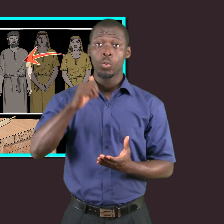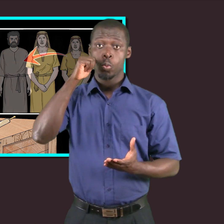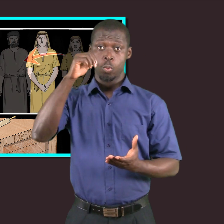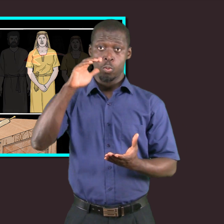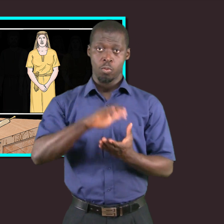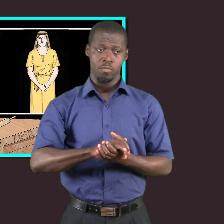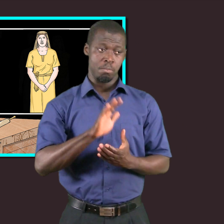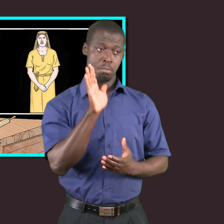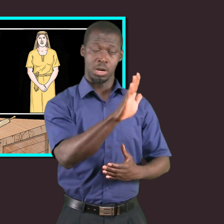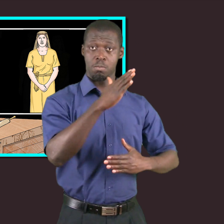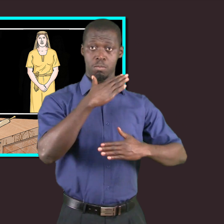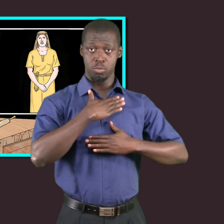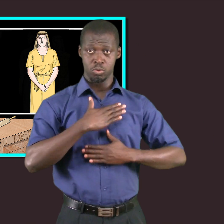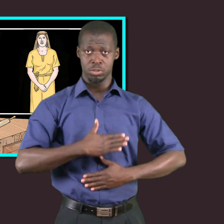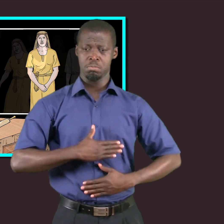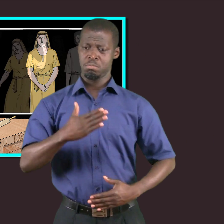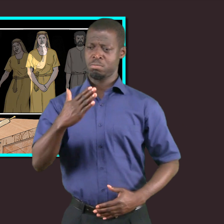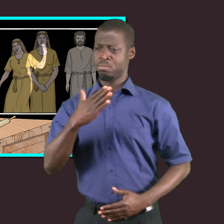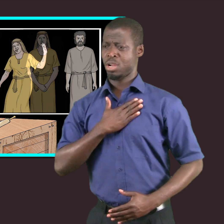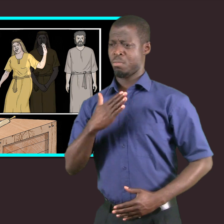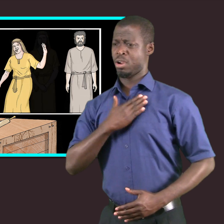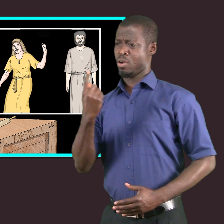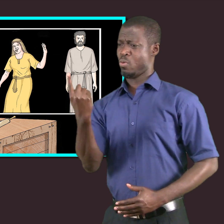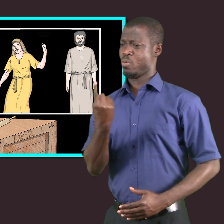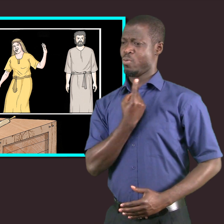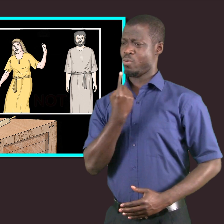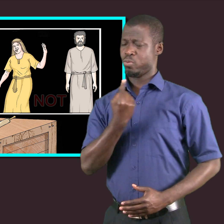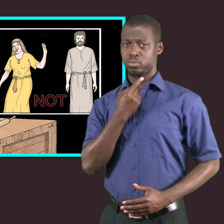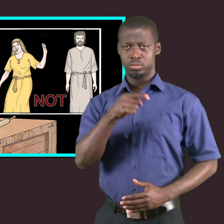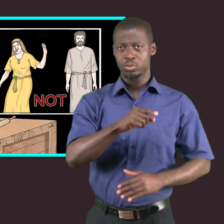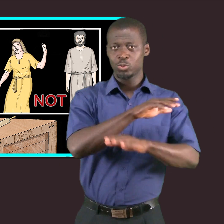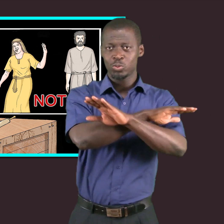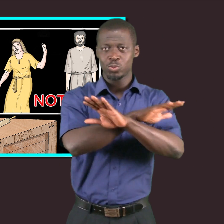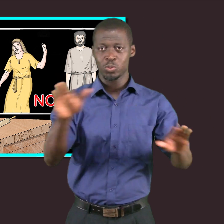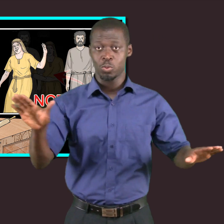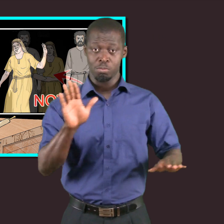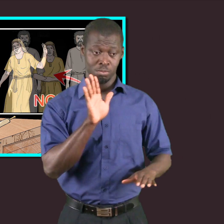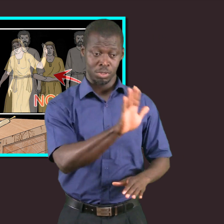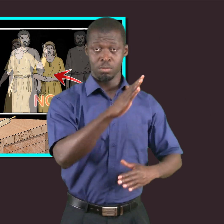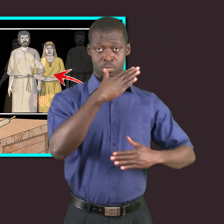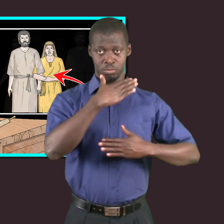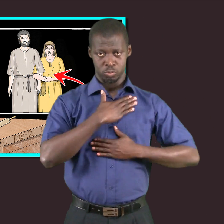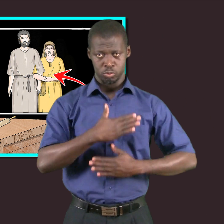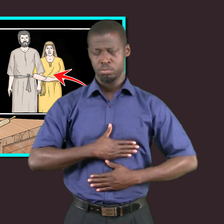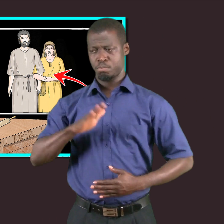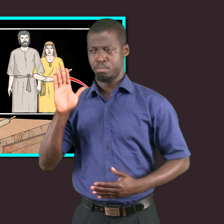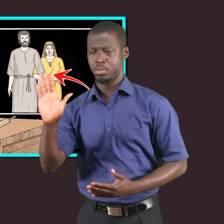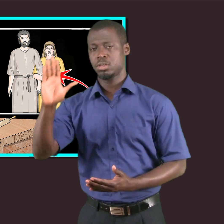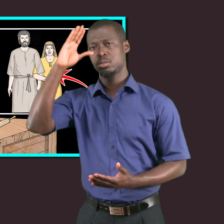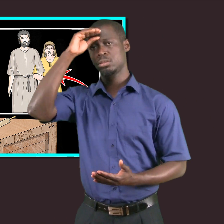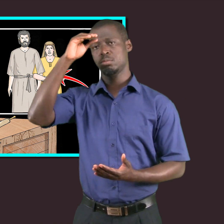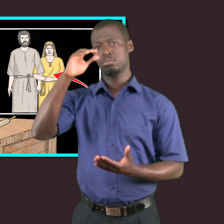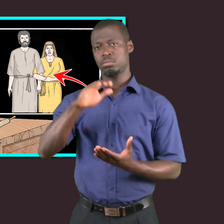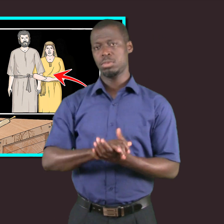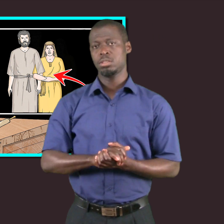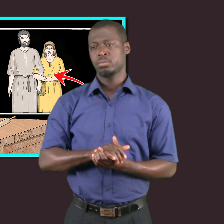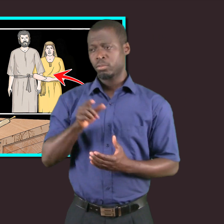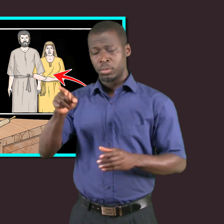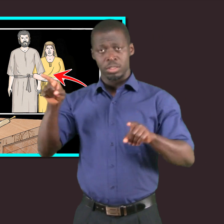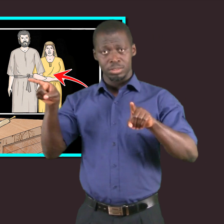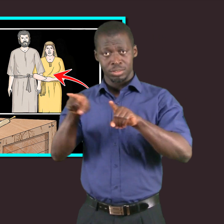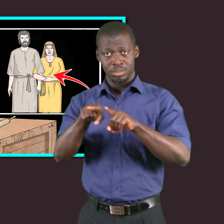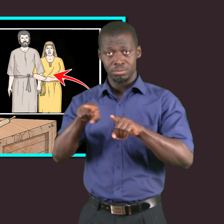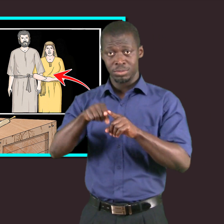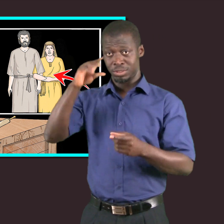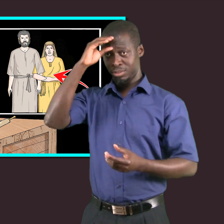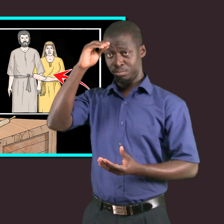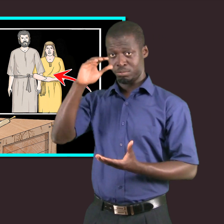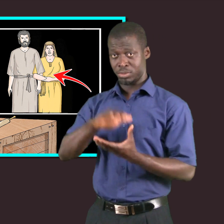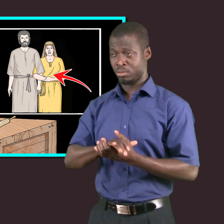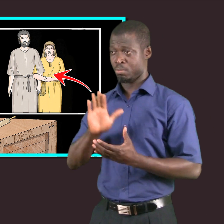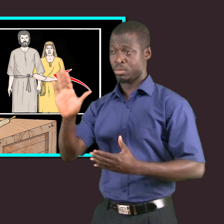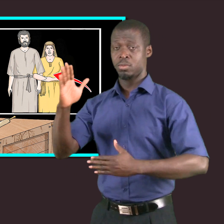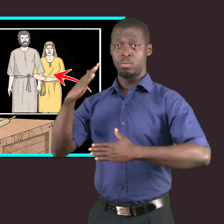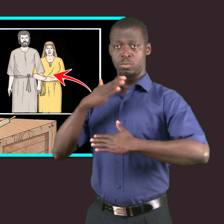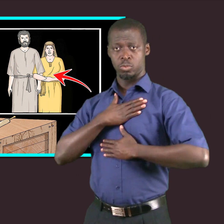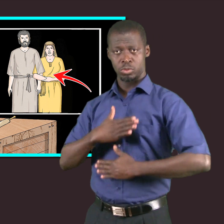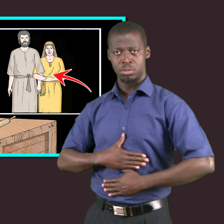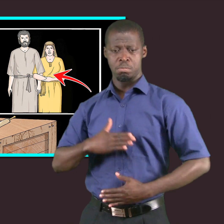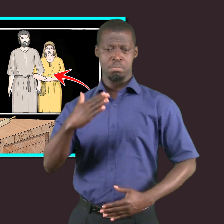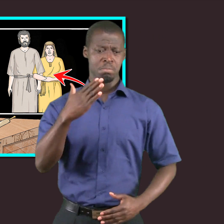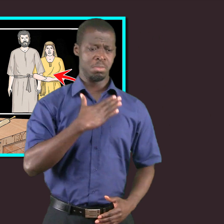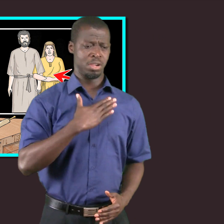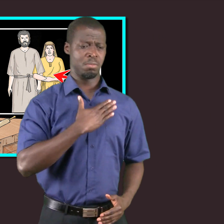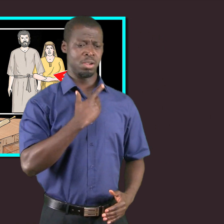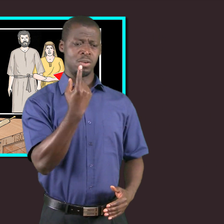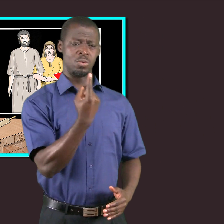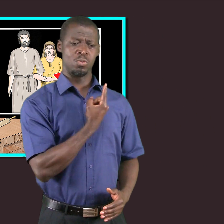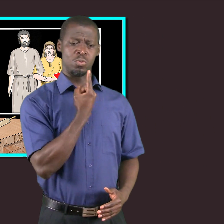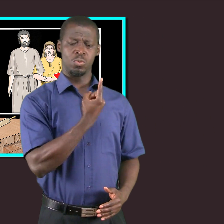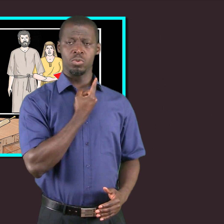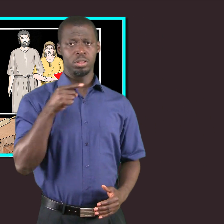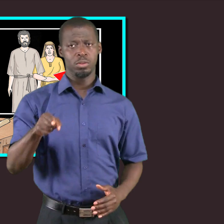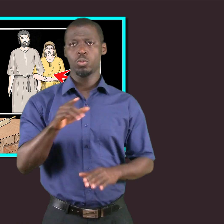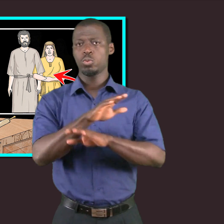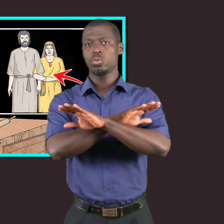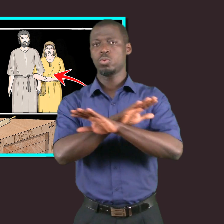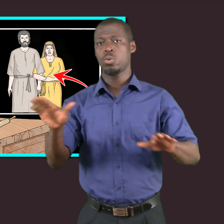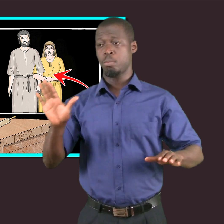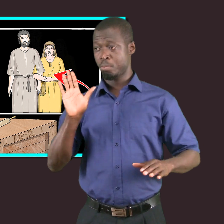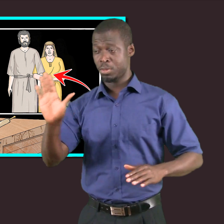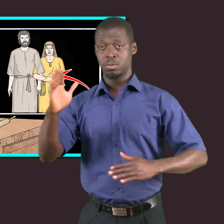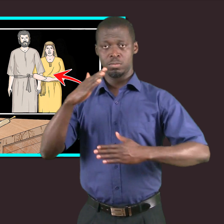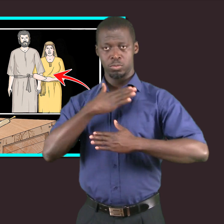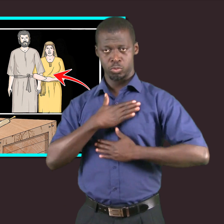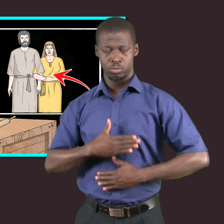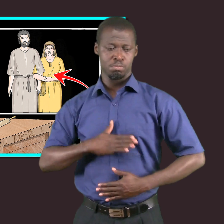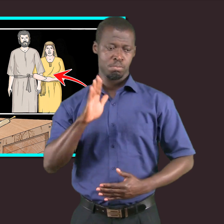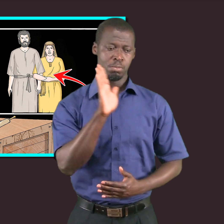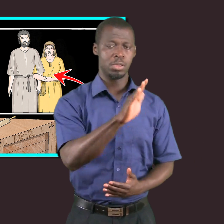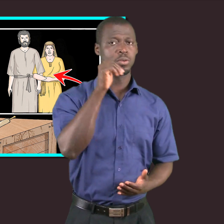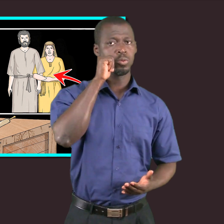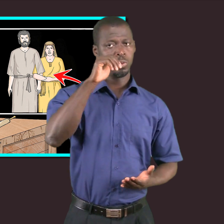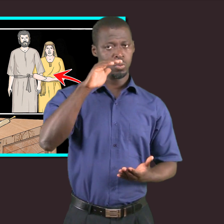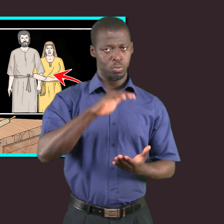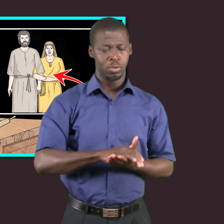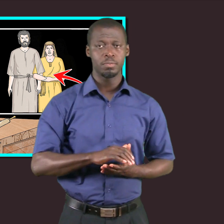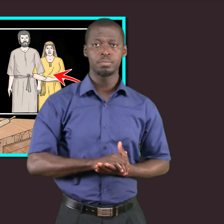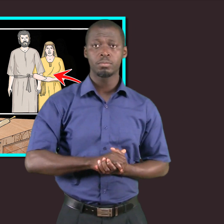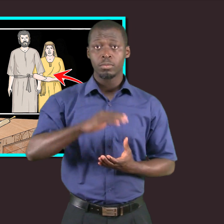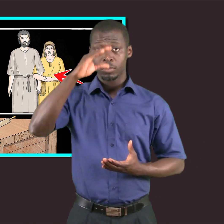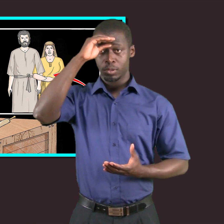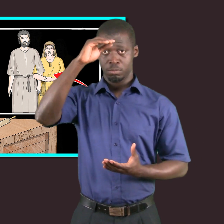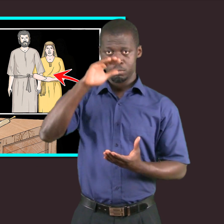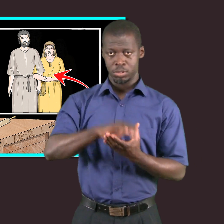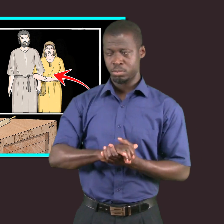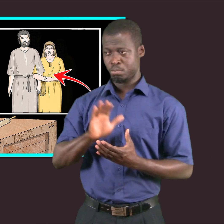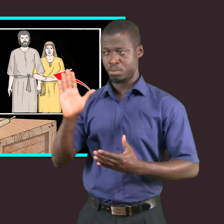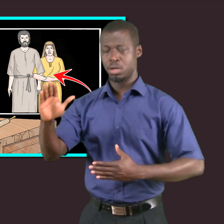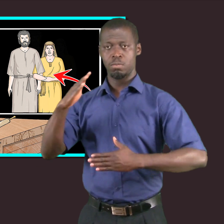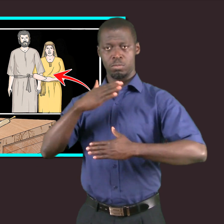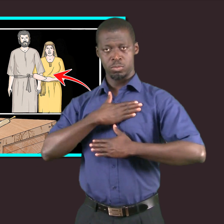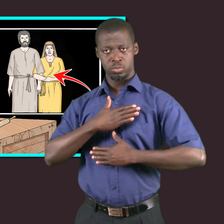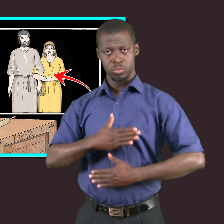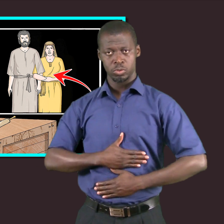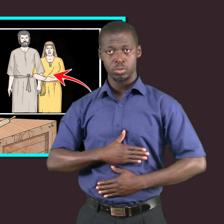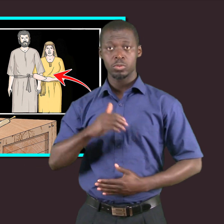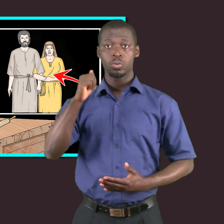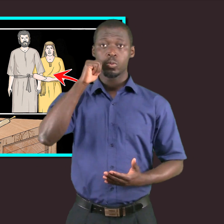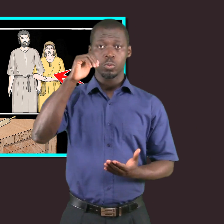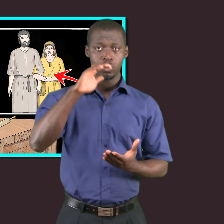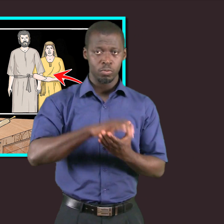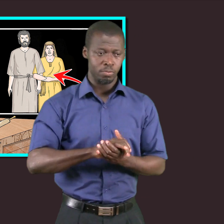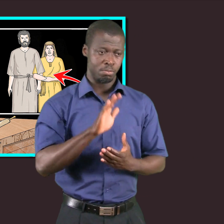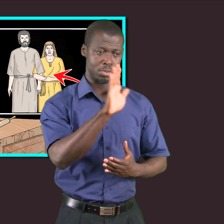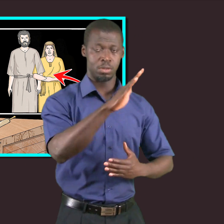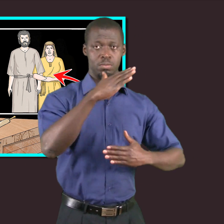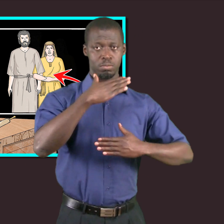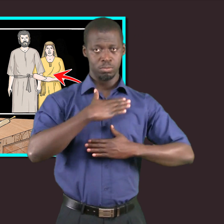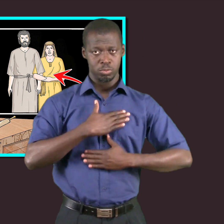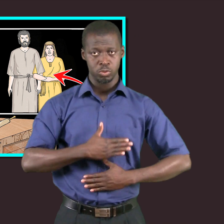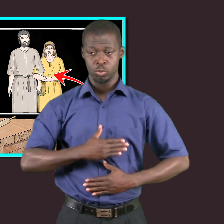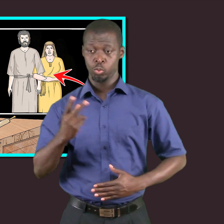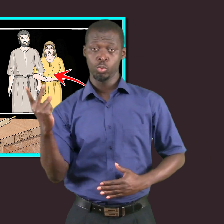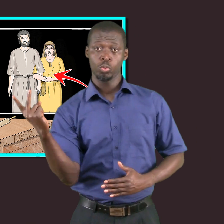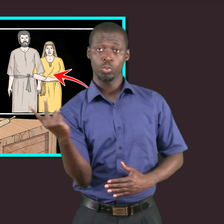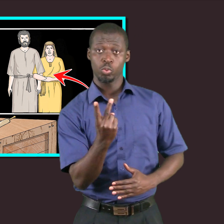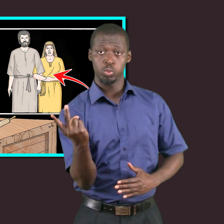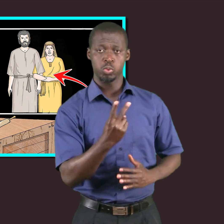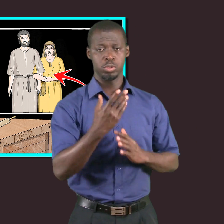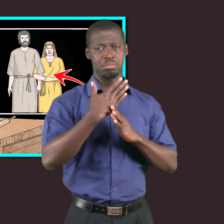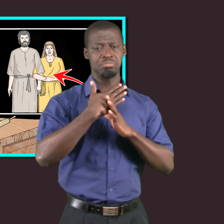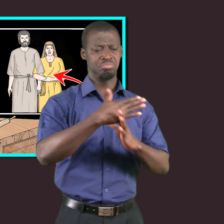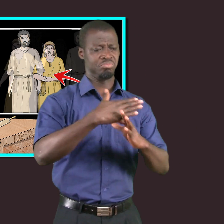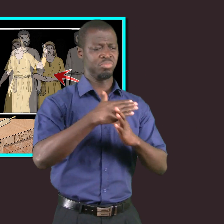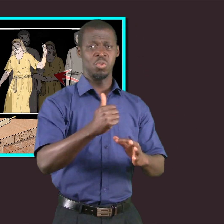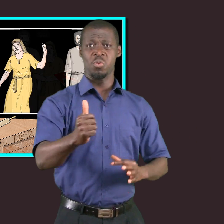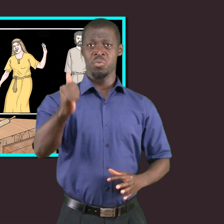The wife does not have authority over her own body, but the husband.